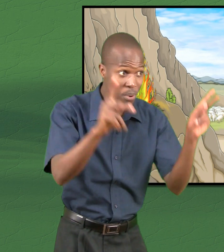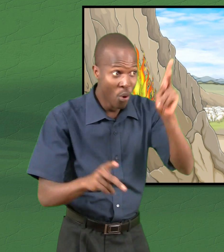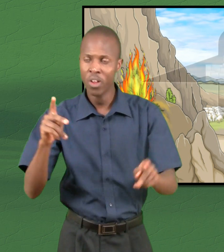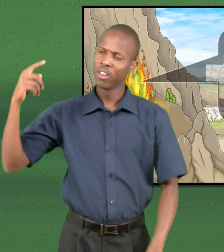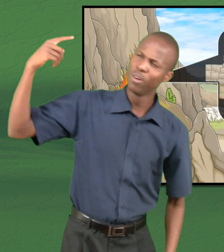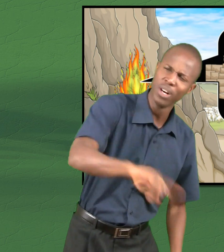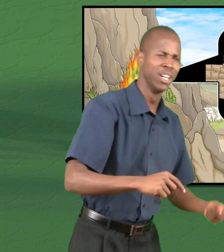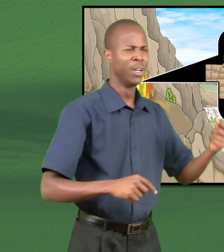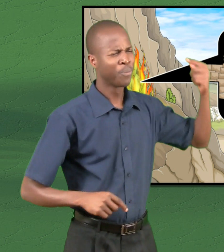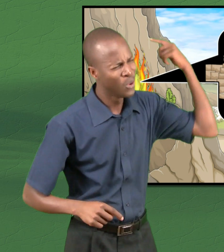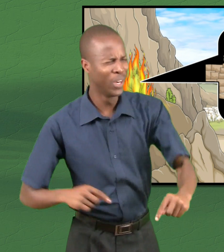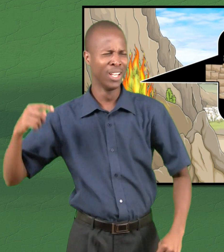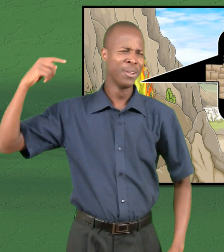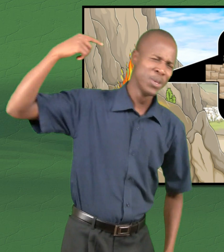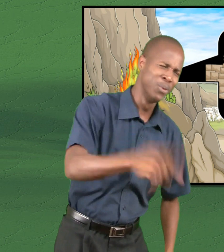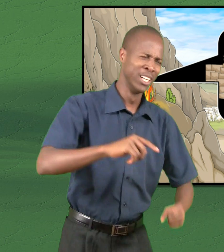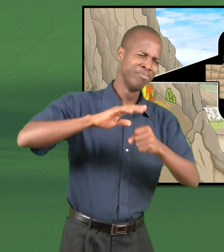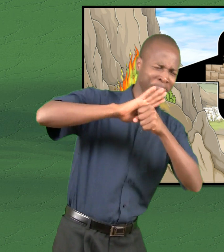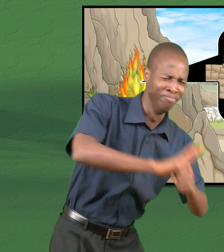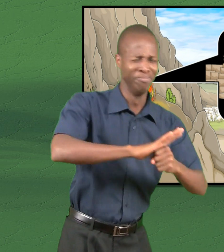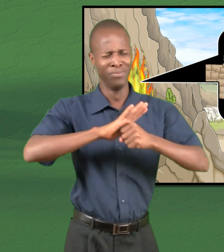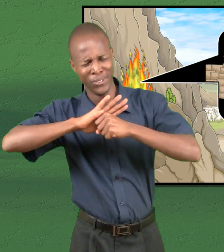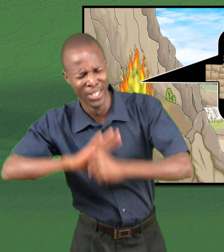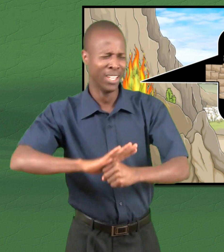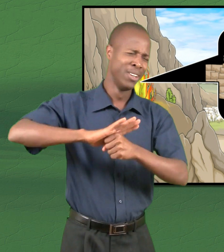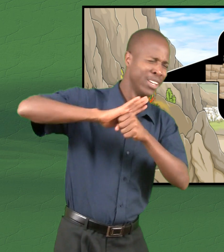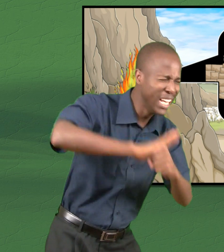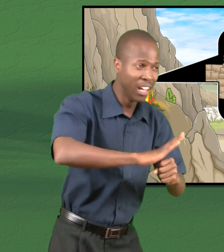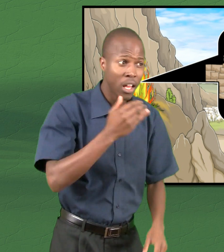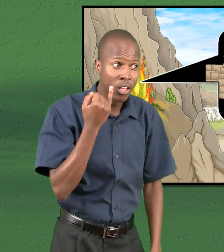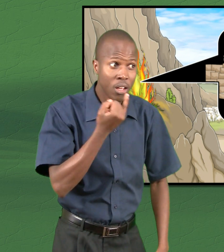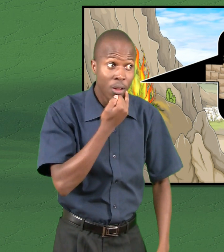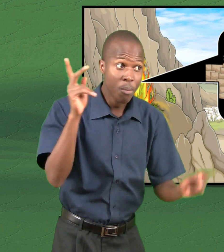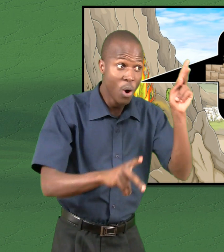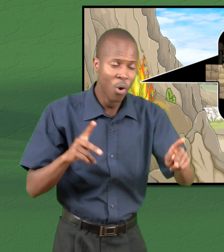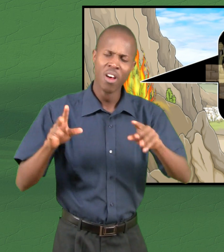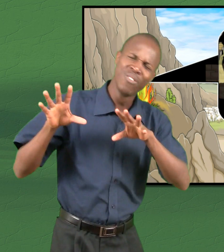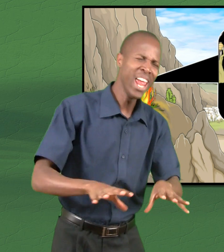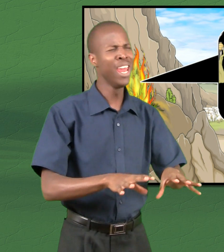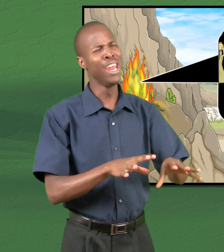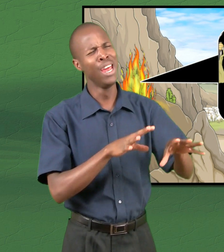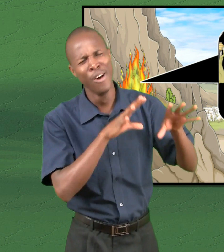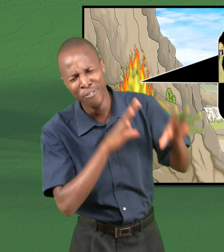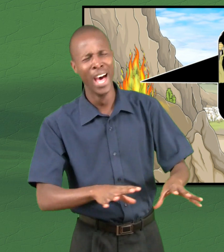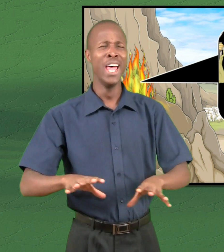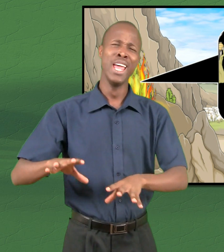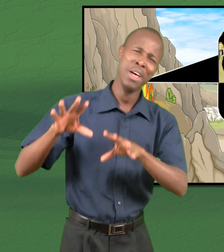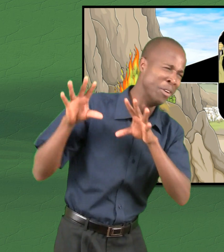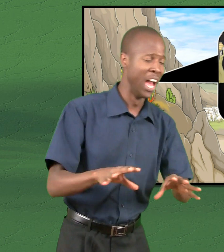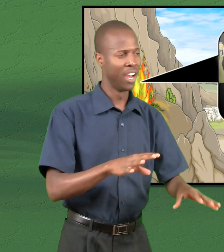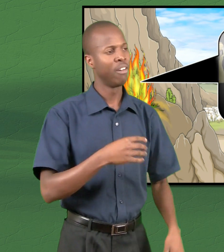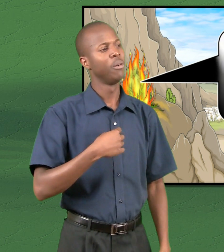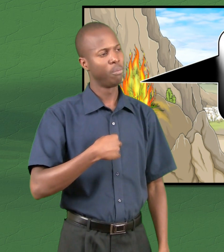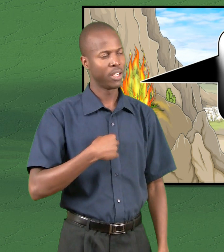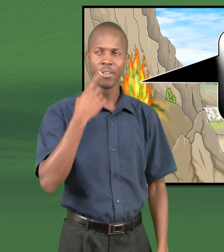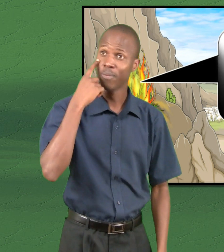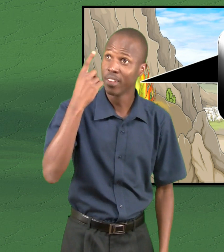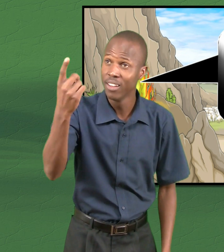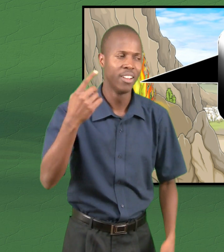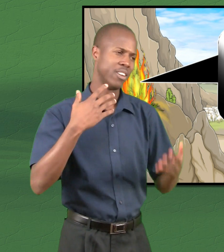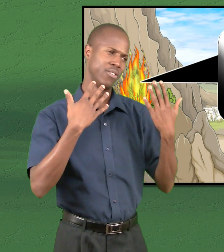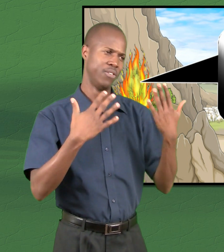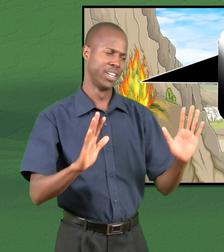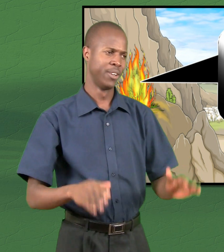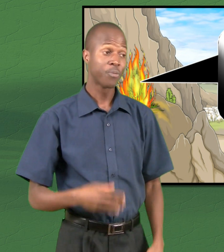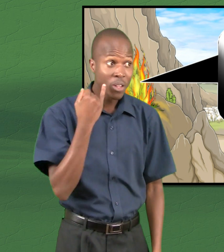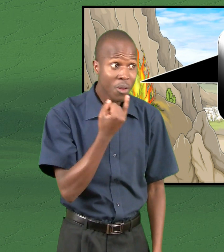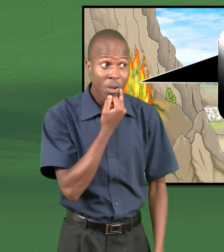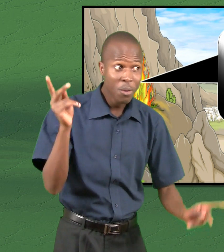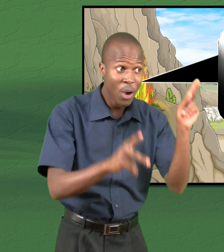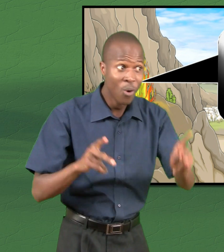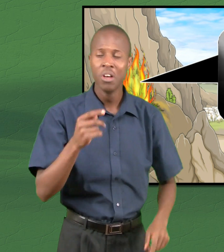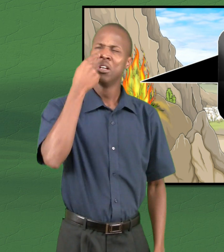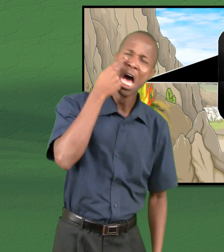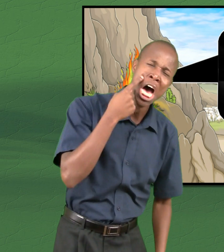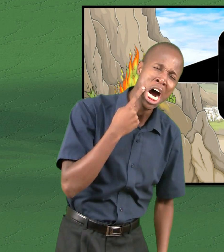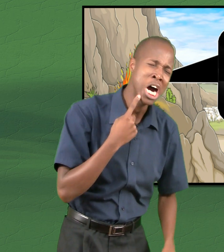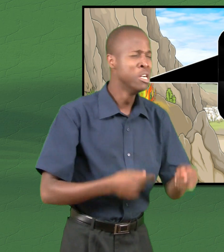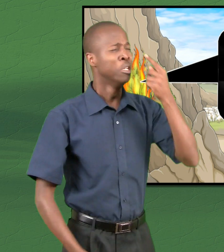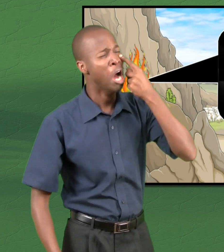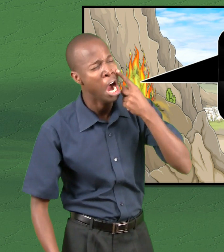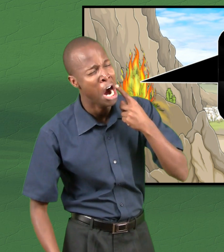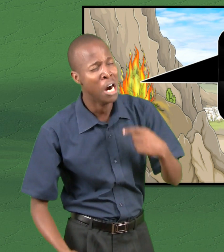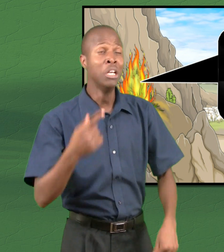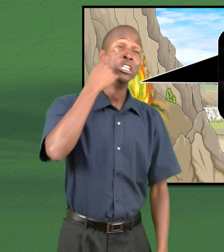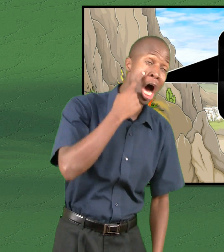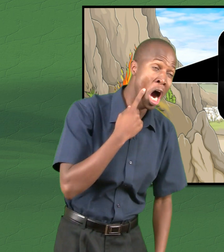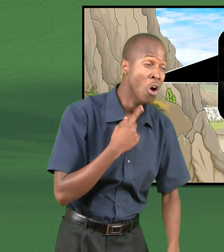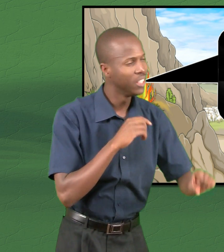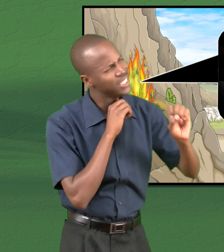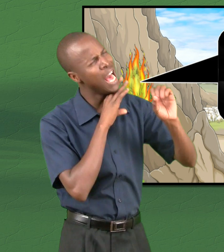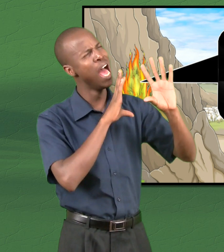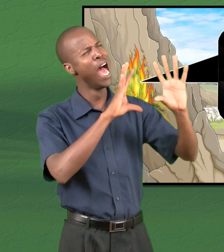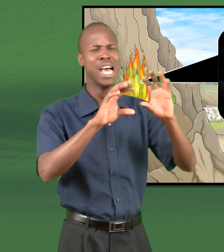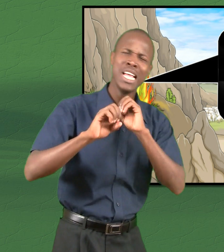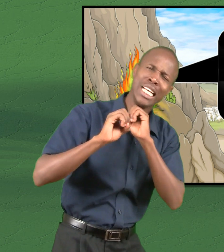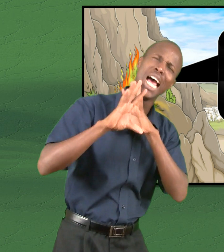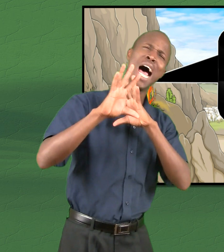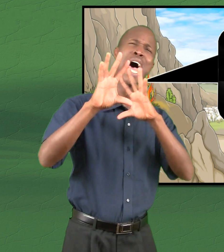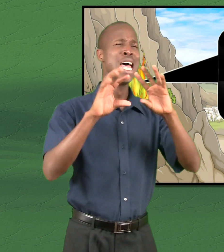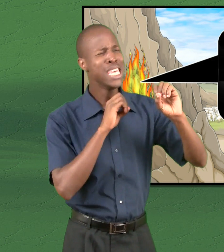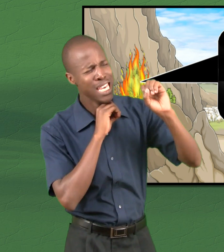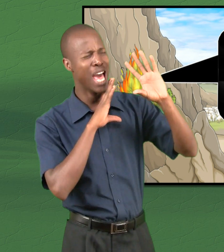I have heard them crying out because of their oppressors, and I am aware of their sufferings.